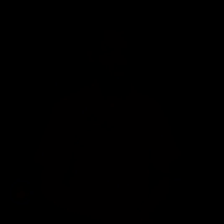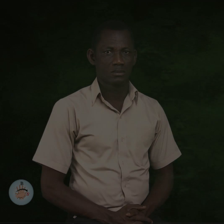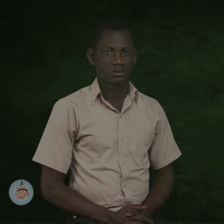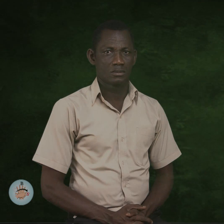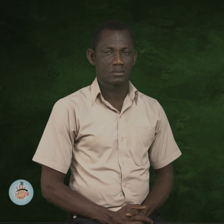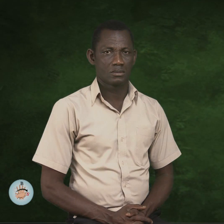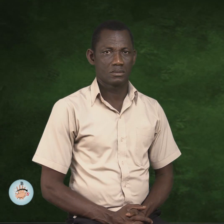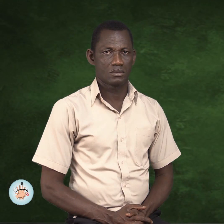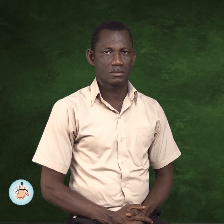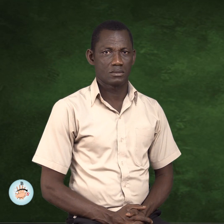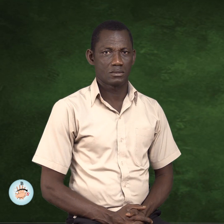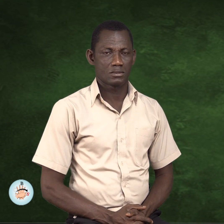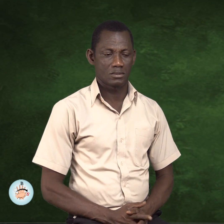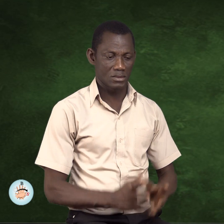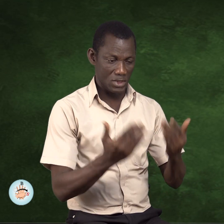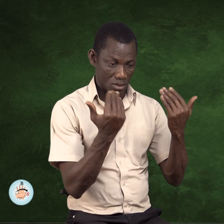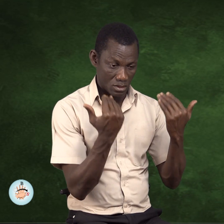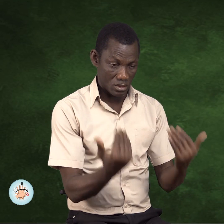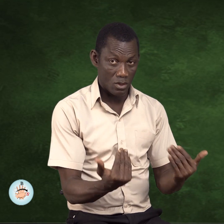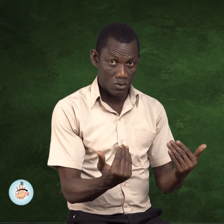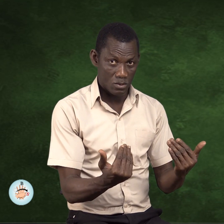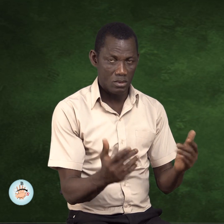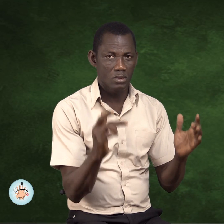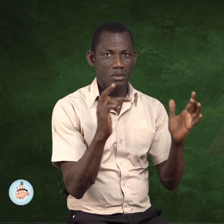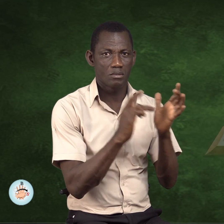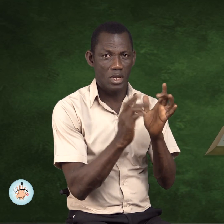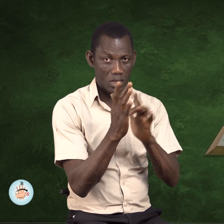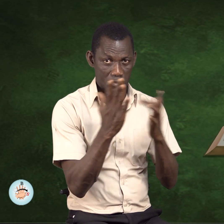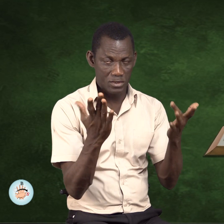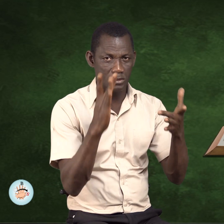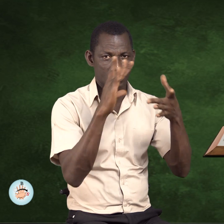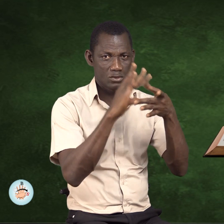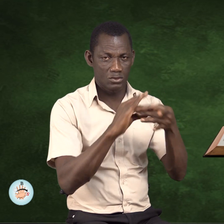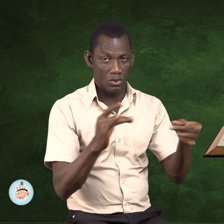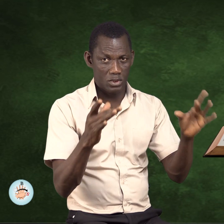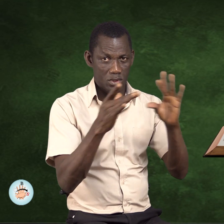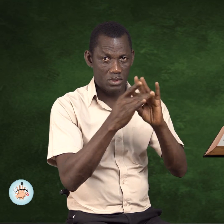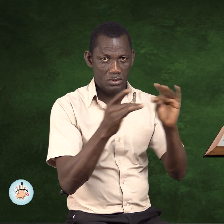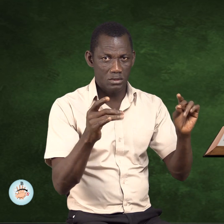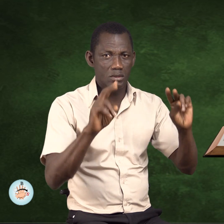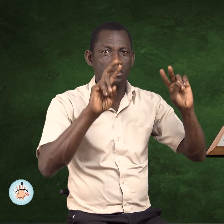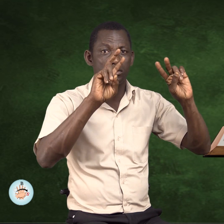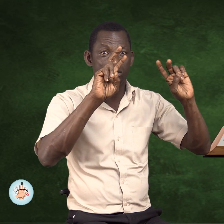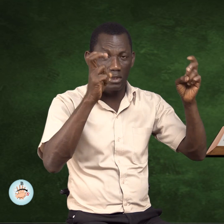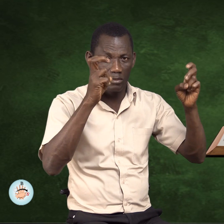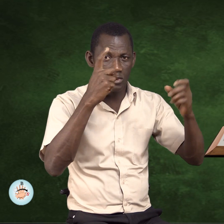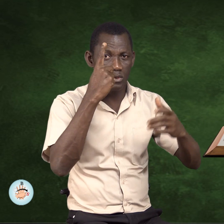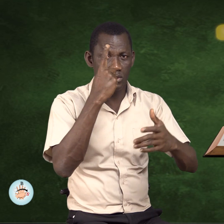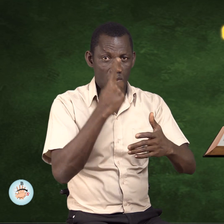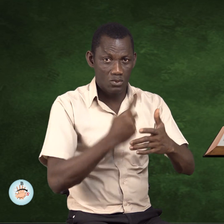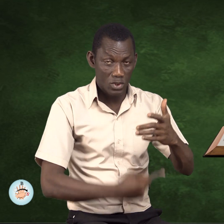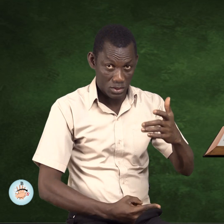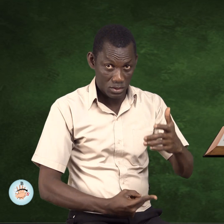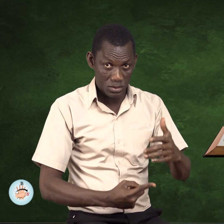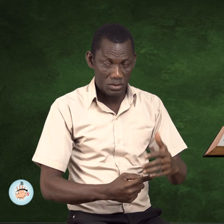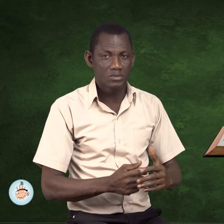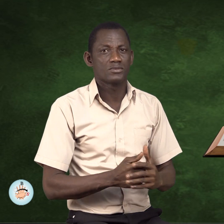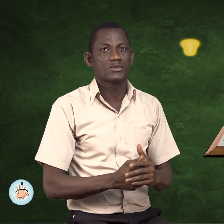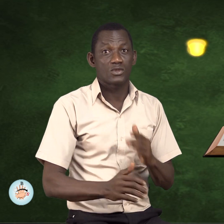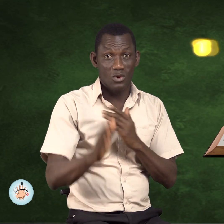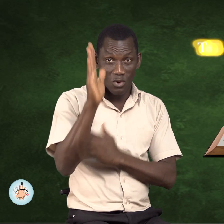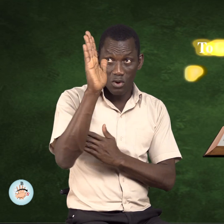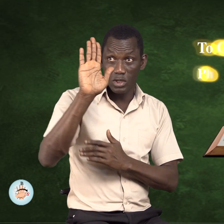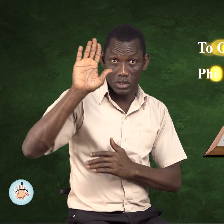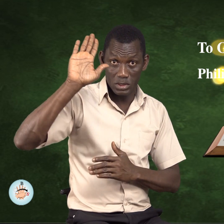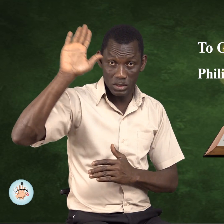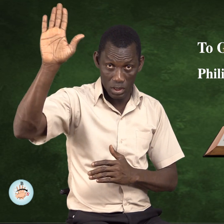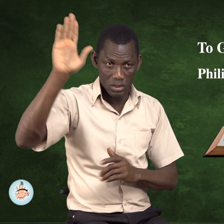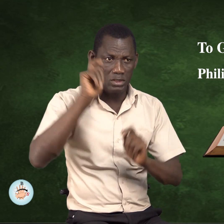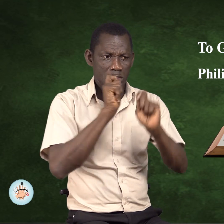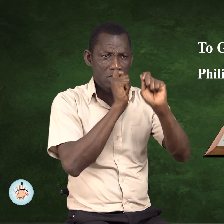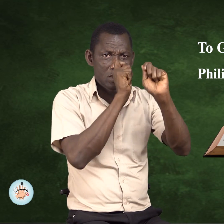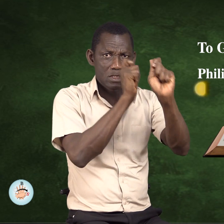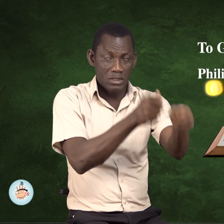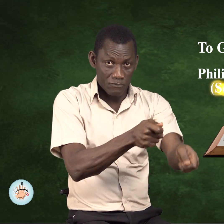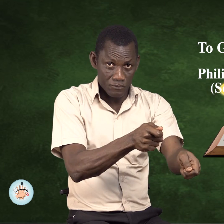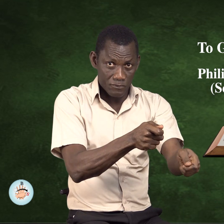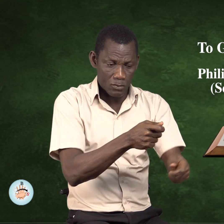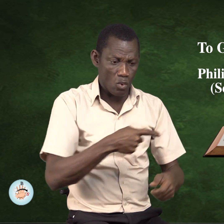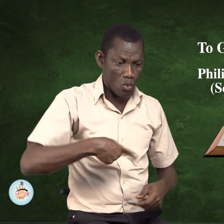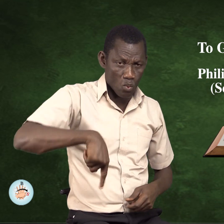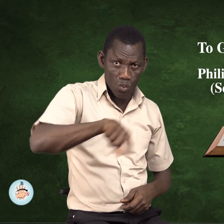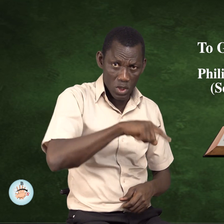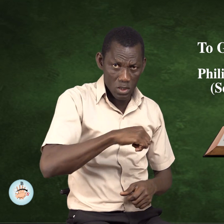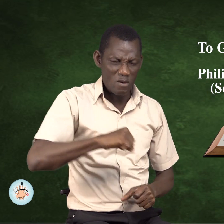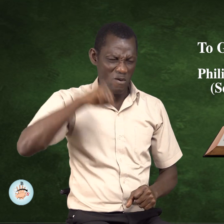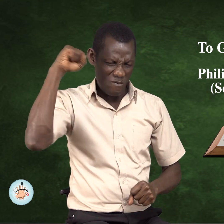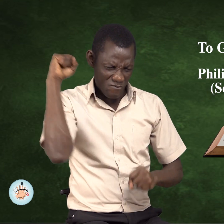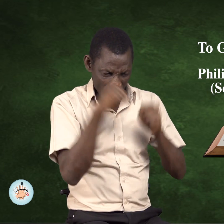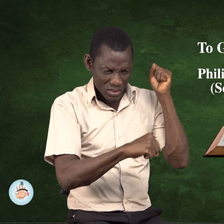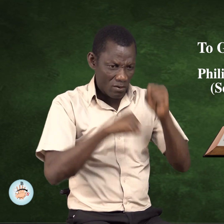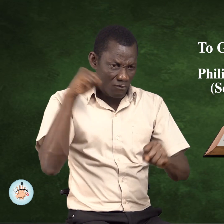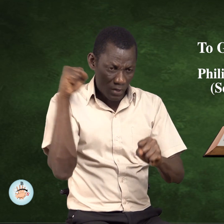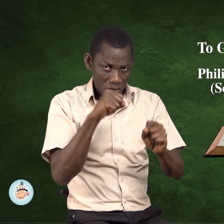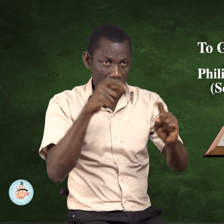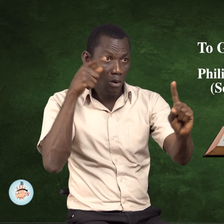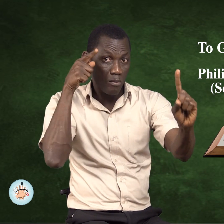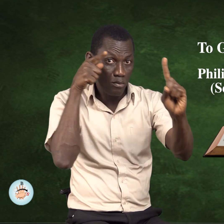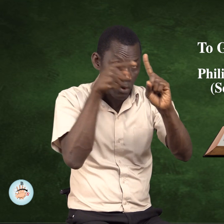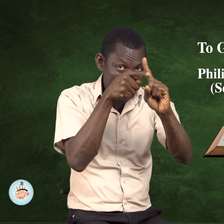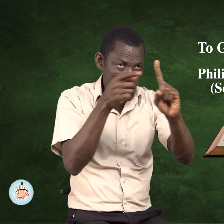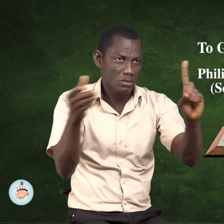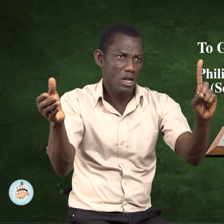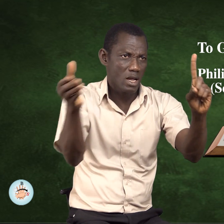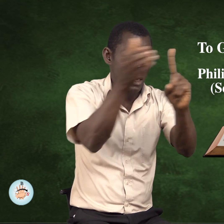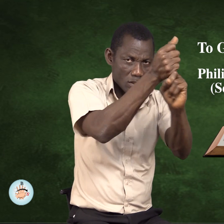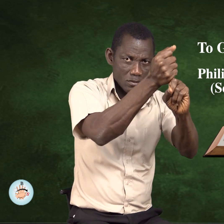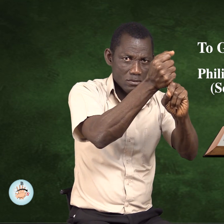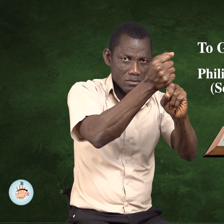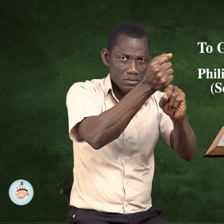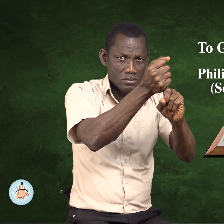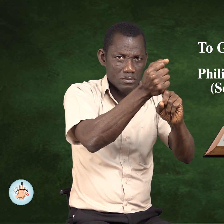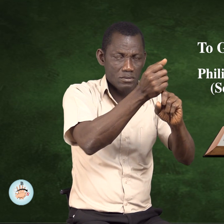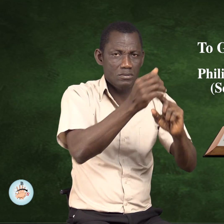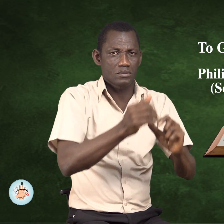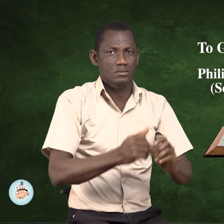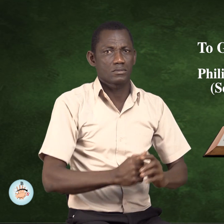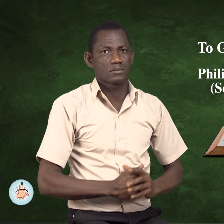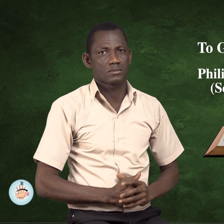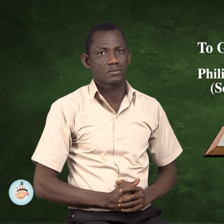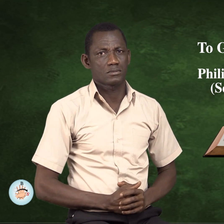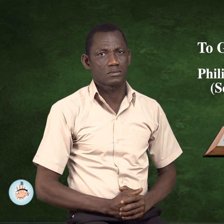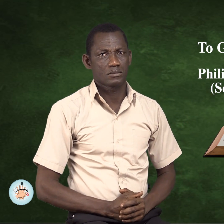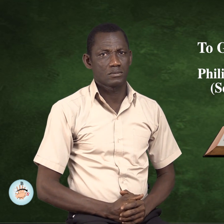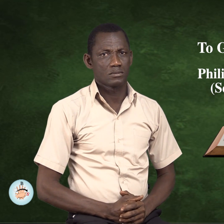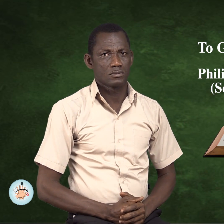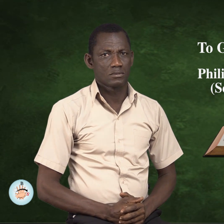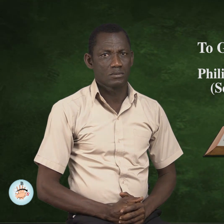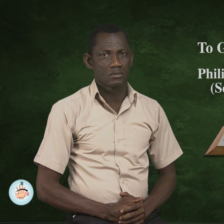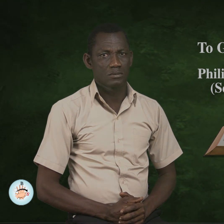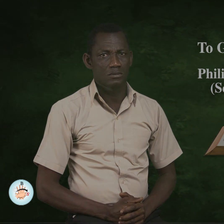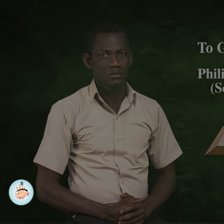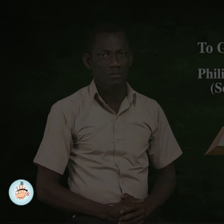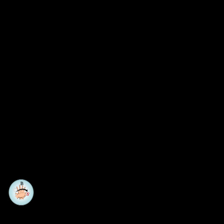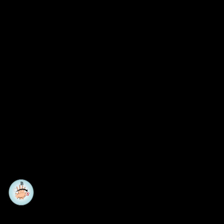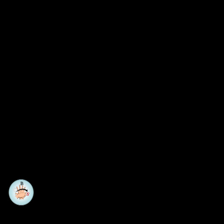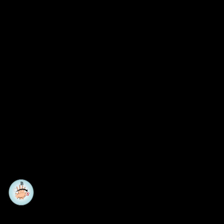Striving to get God's prize